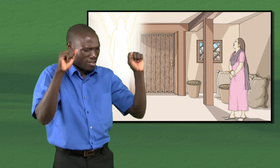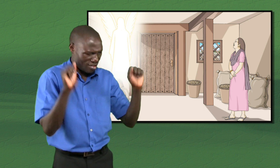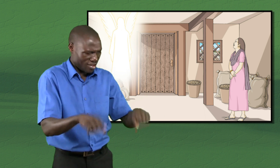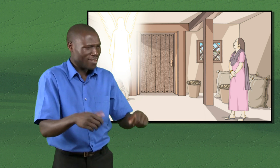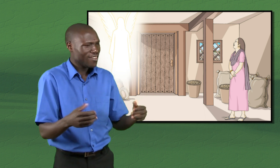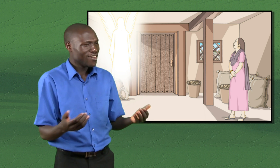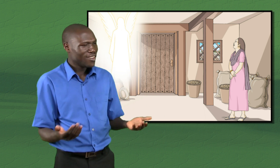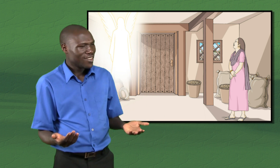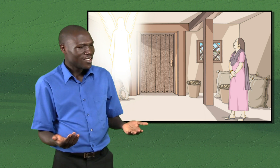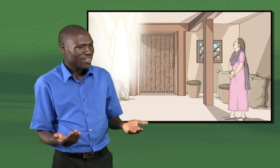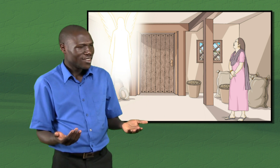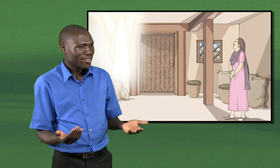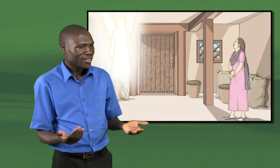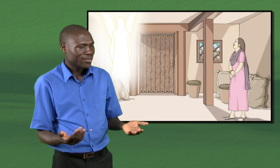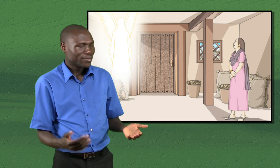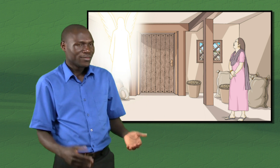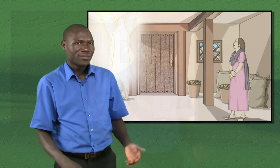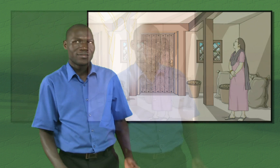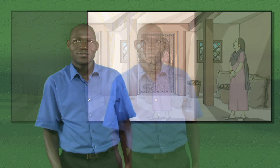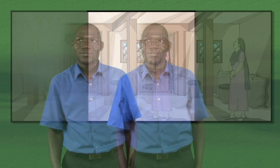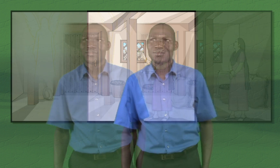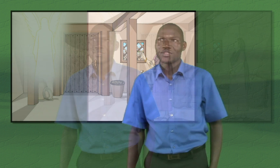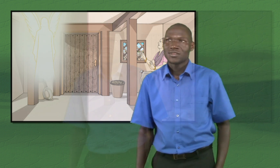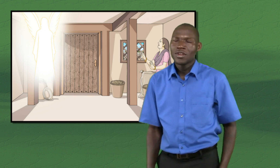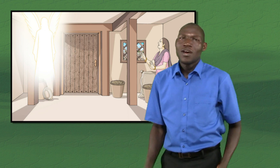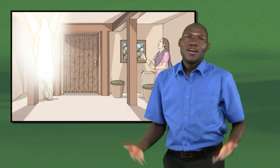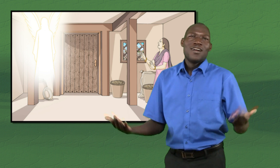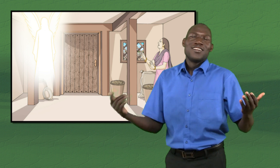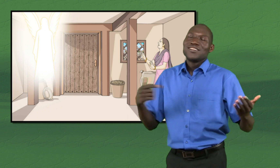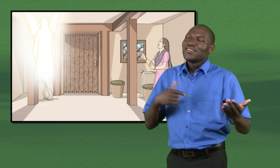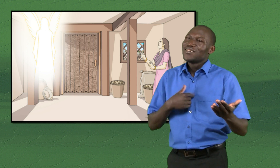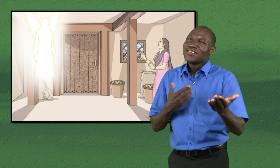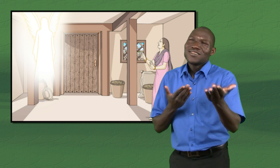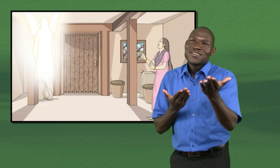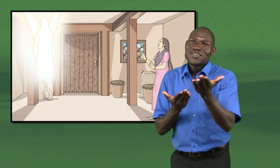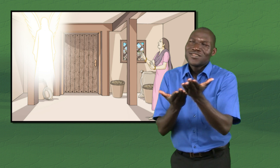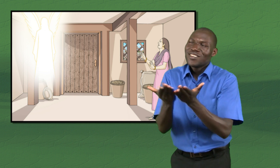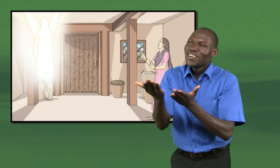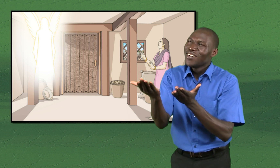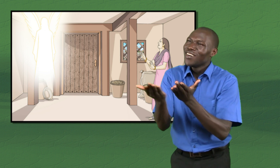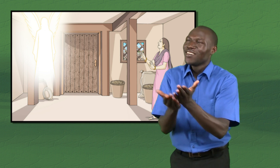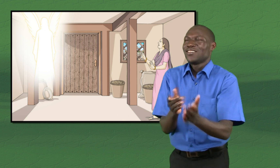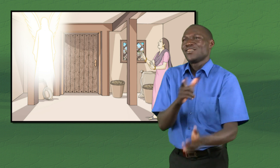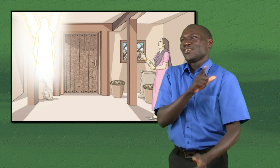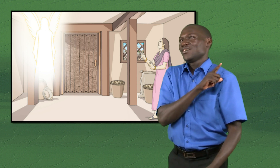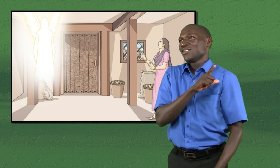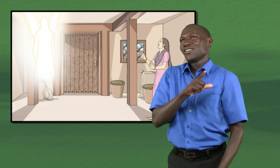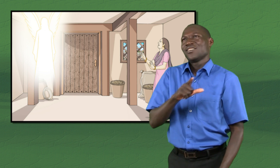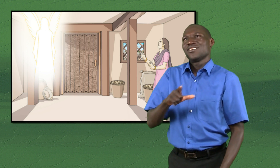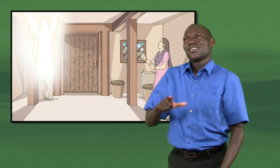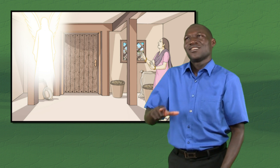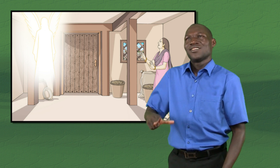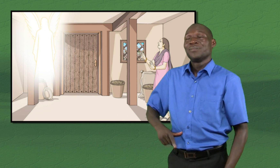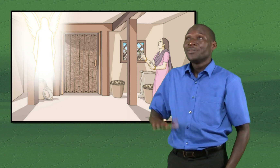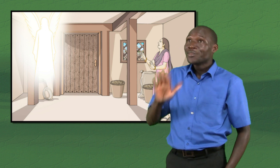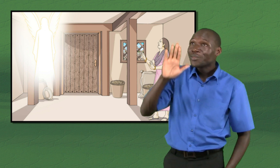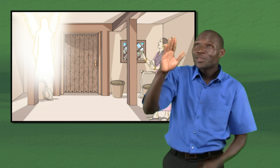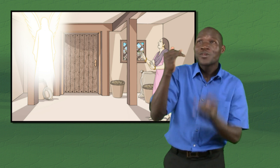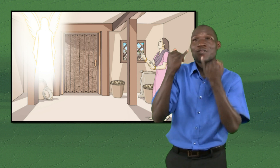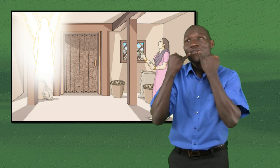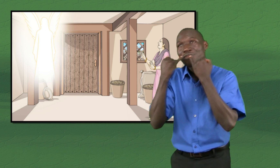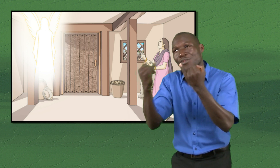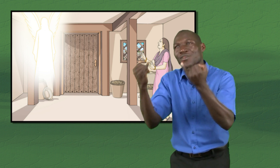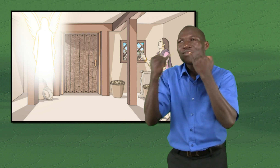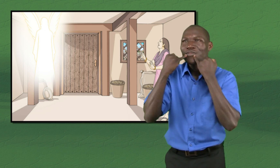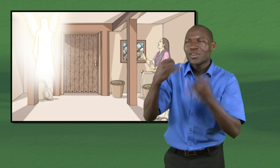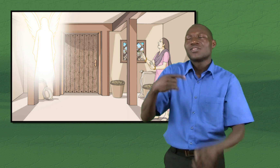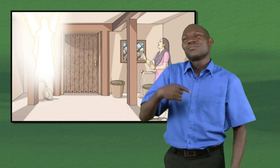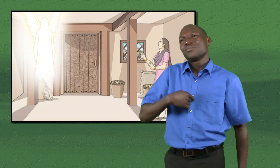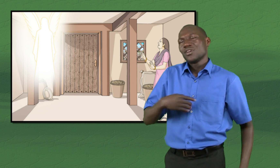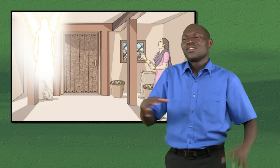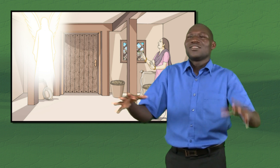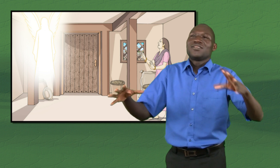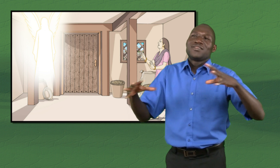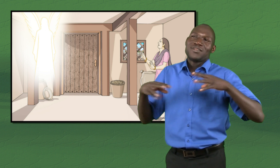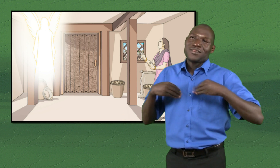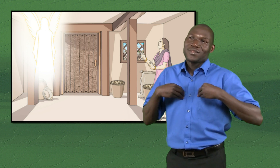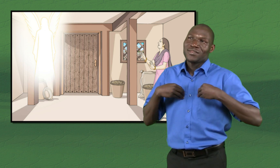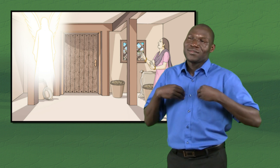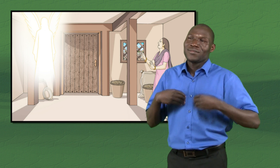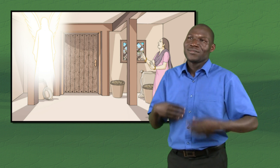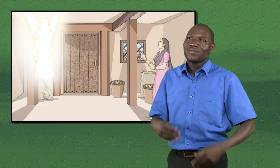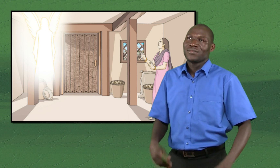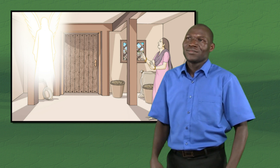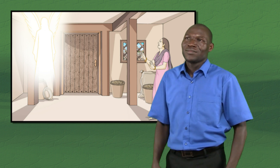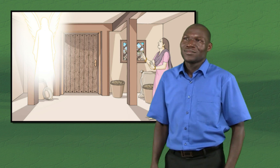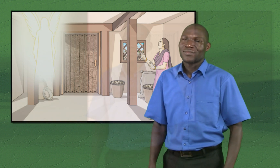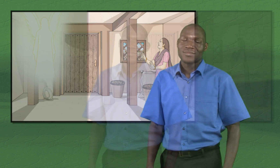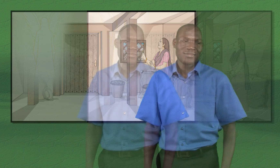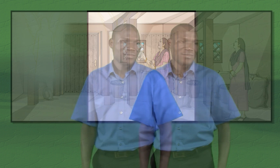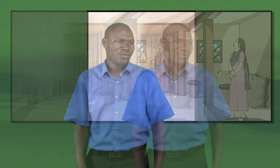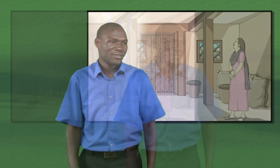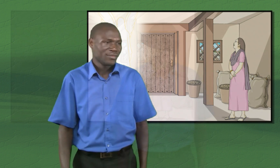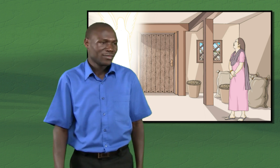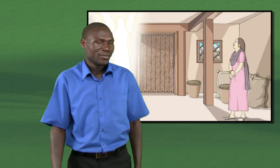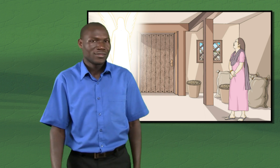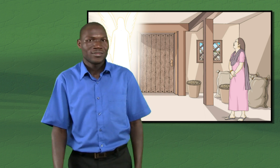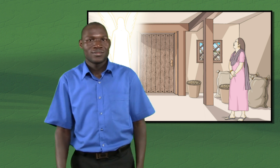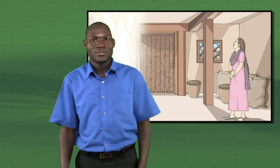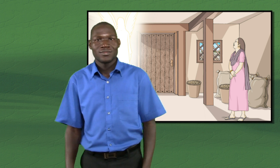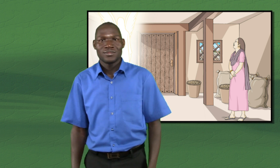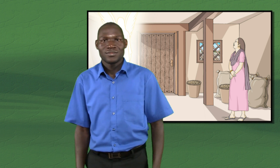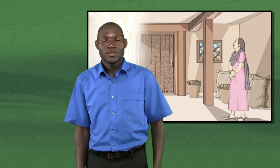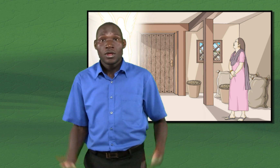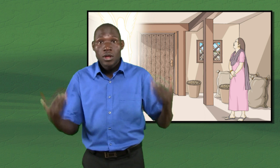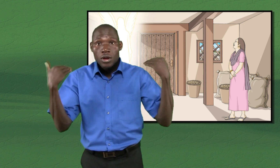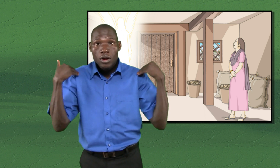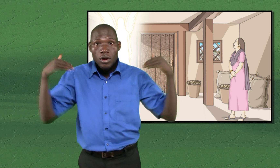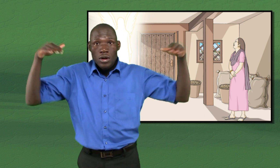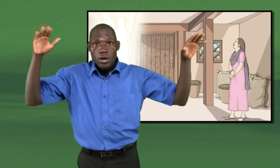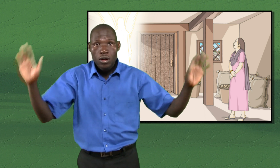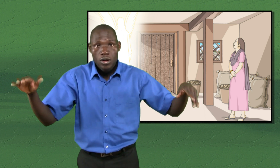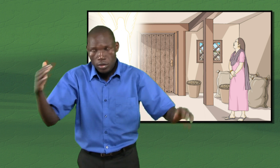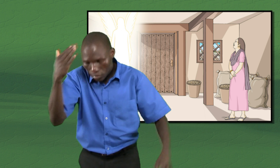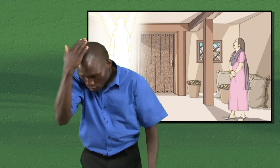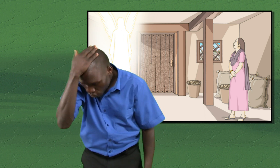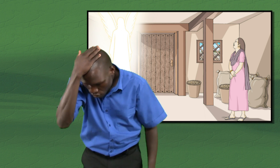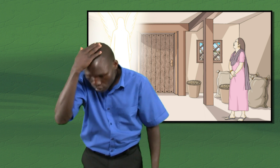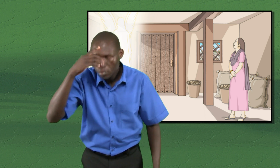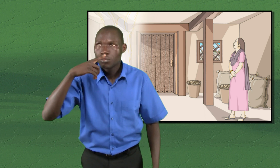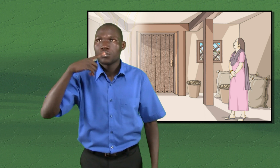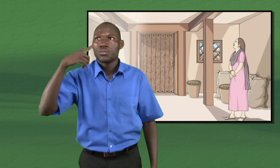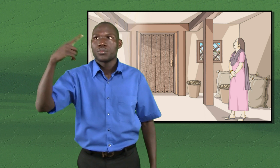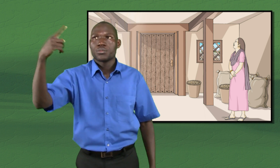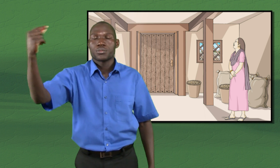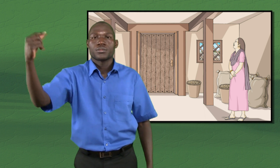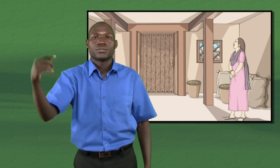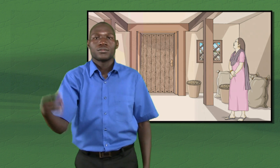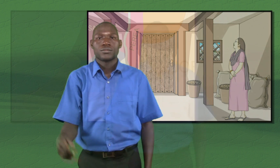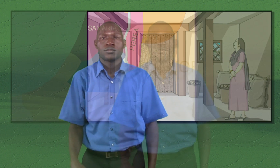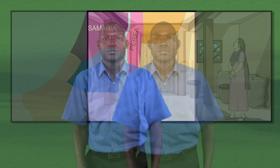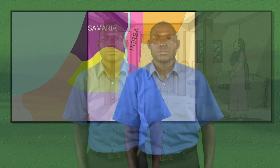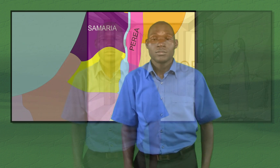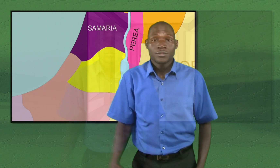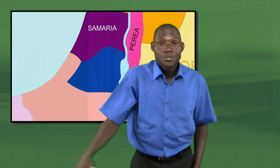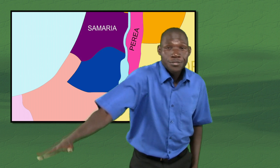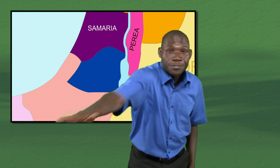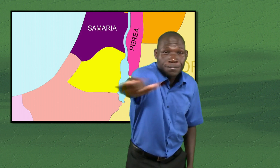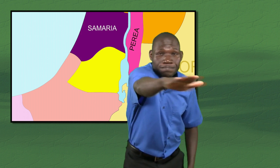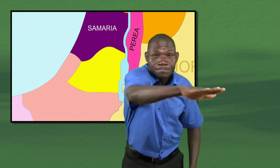“I am the Lord’s servant,” Mary answered. “May it happen to me according to your word.” Then the angel left her.